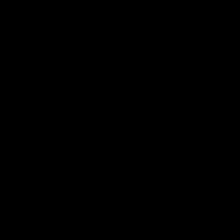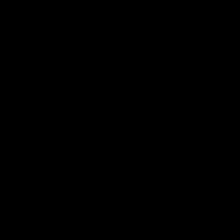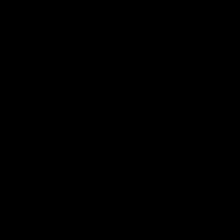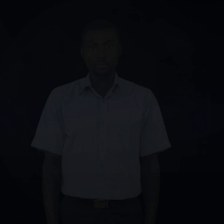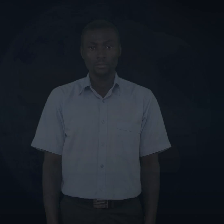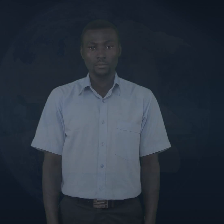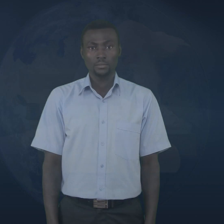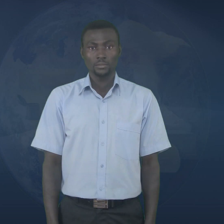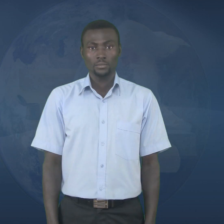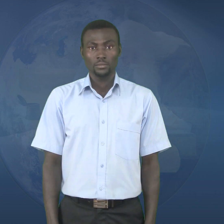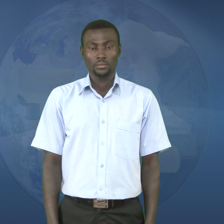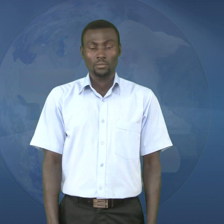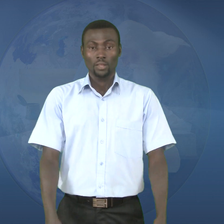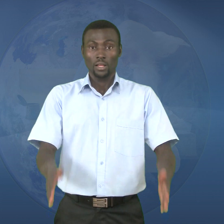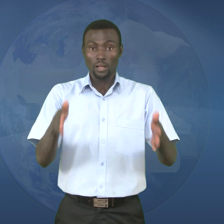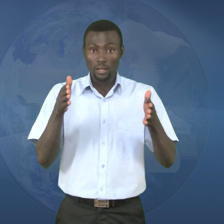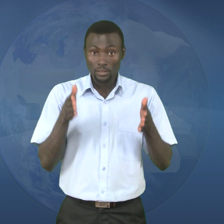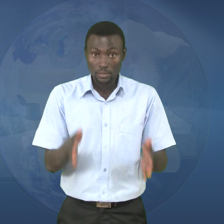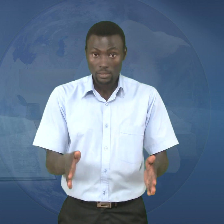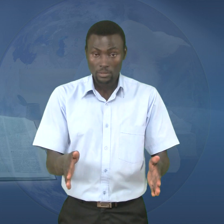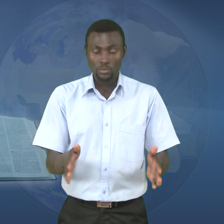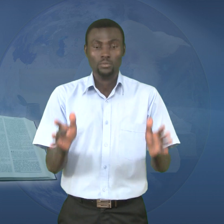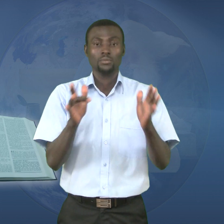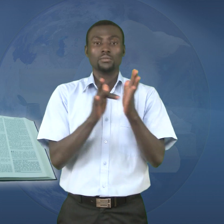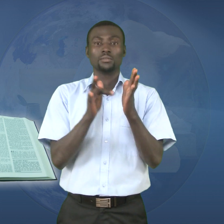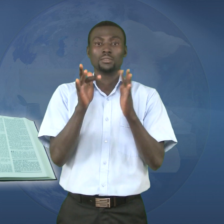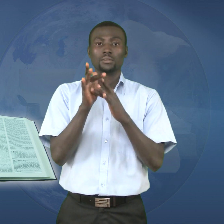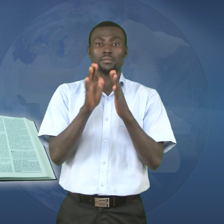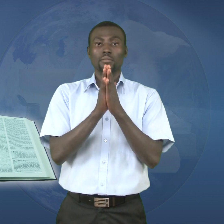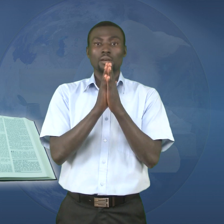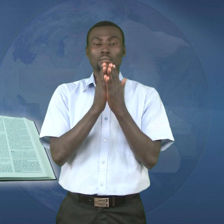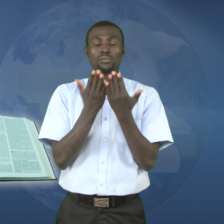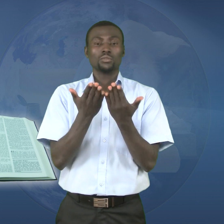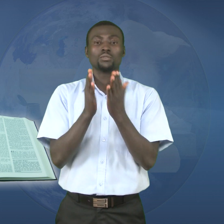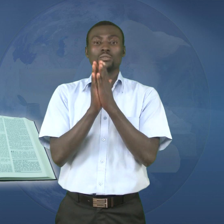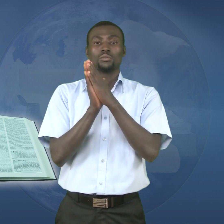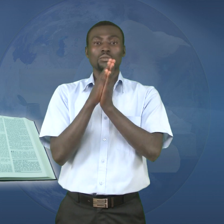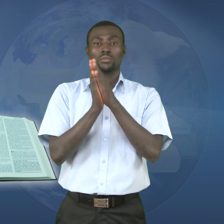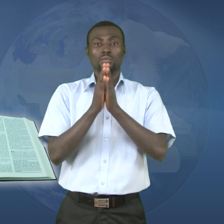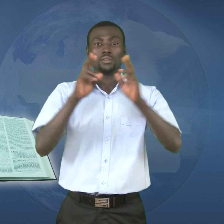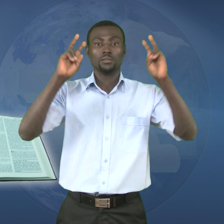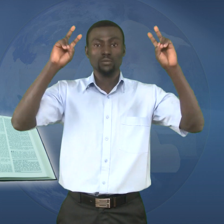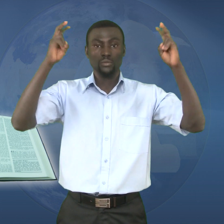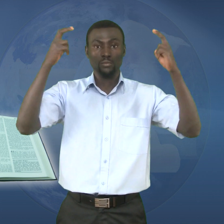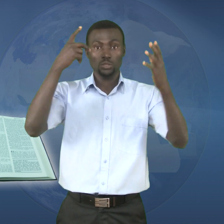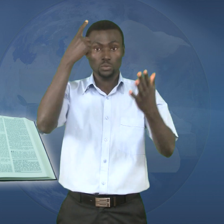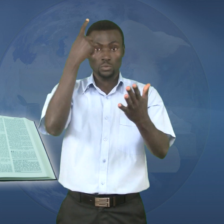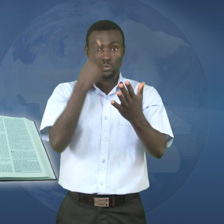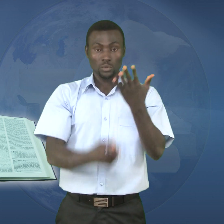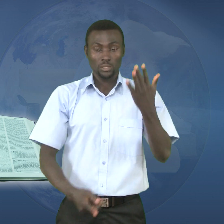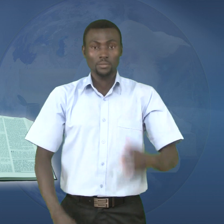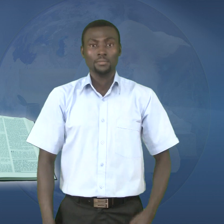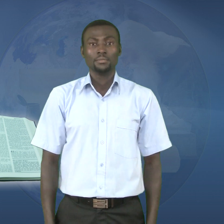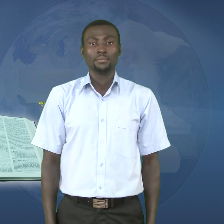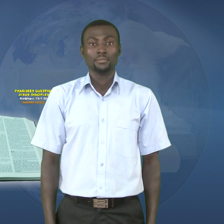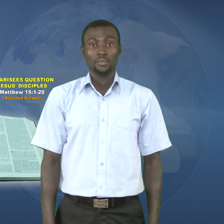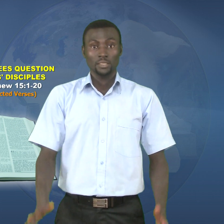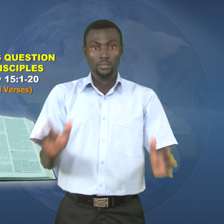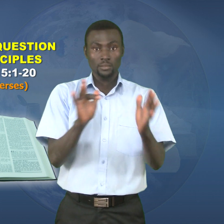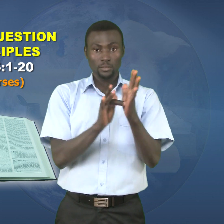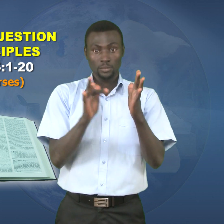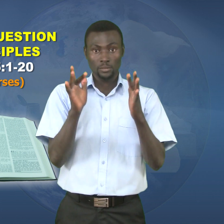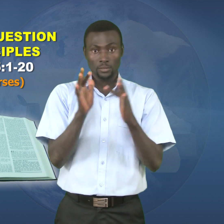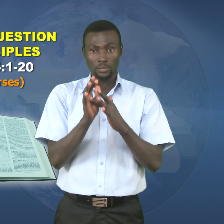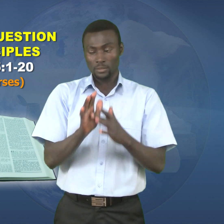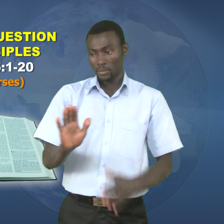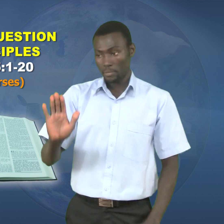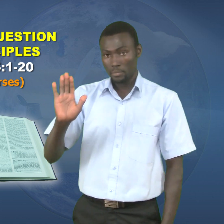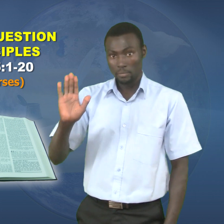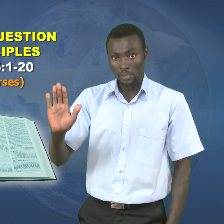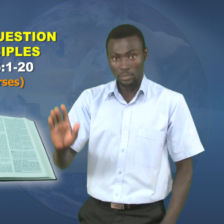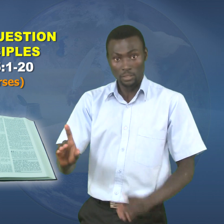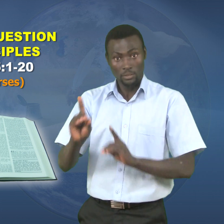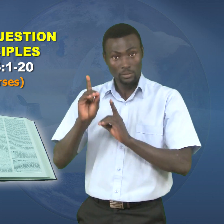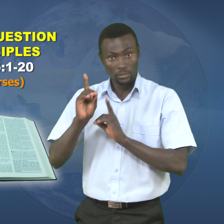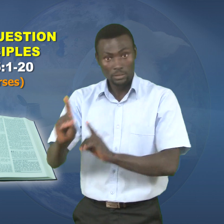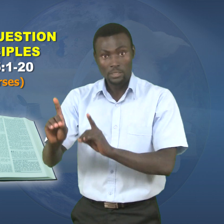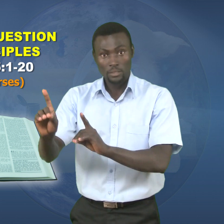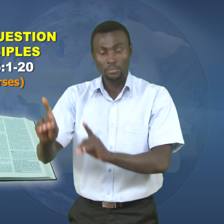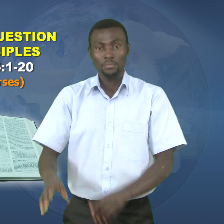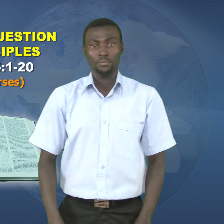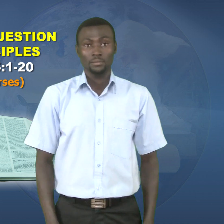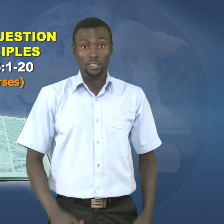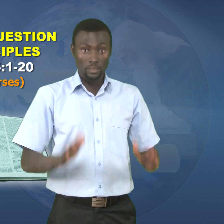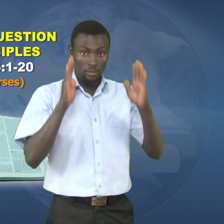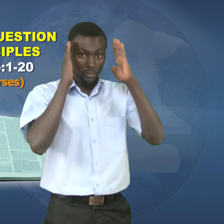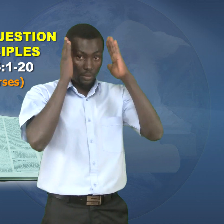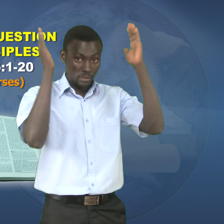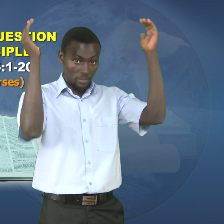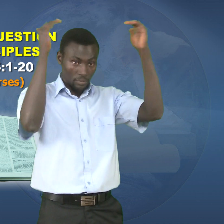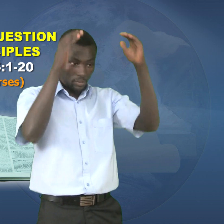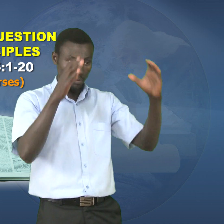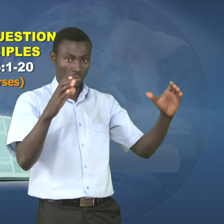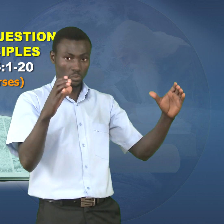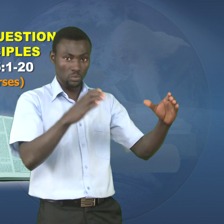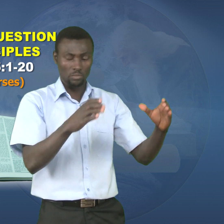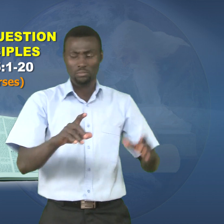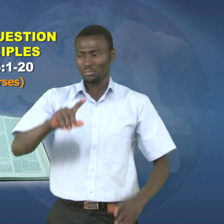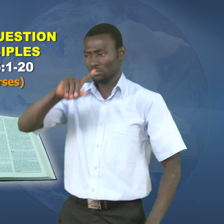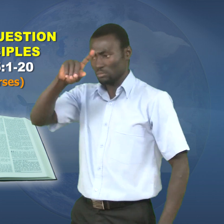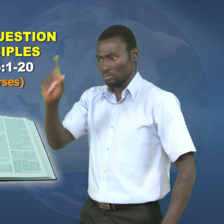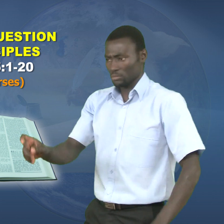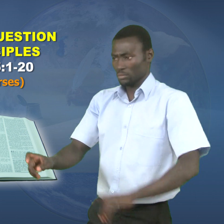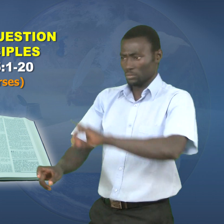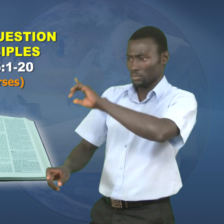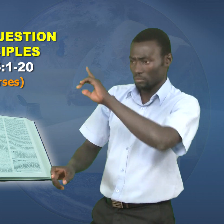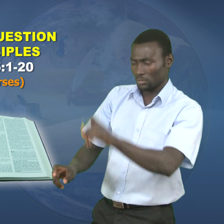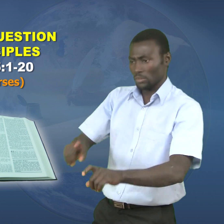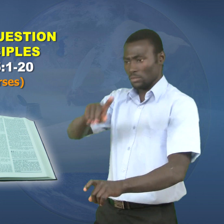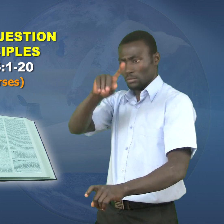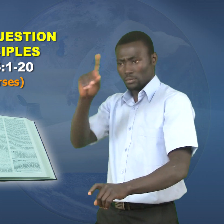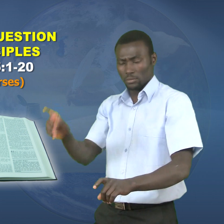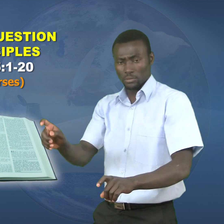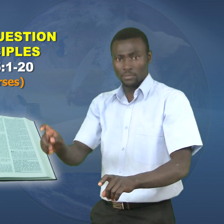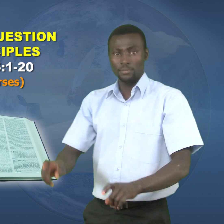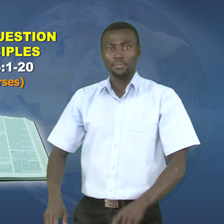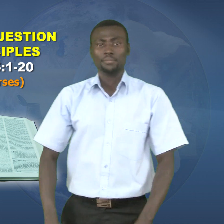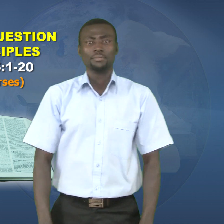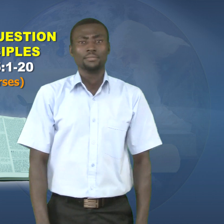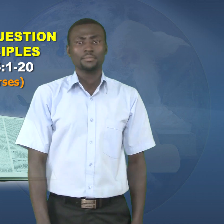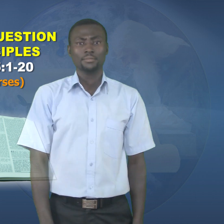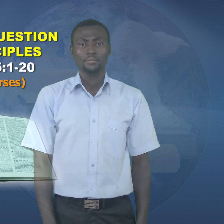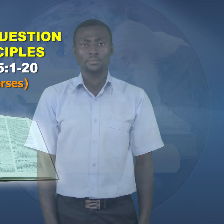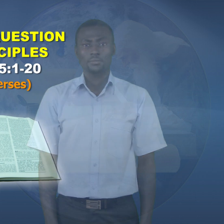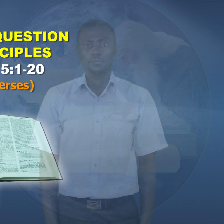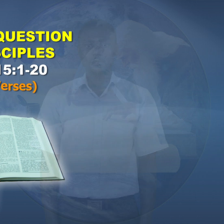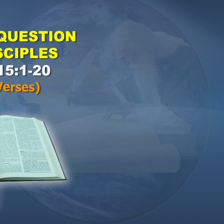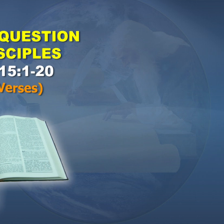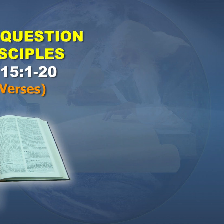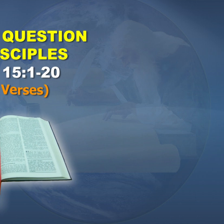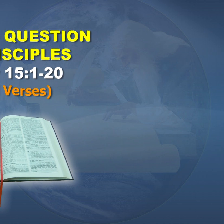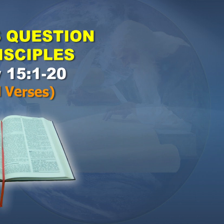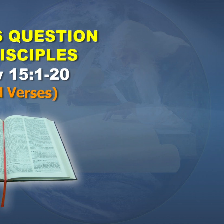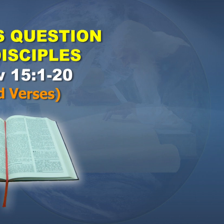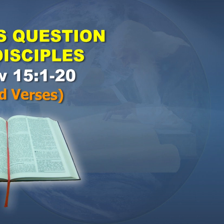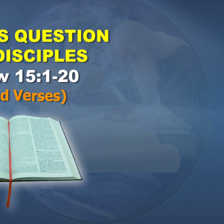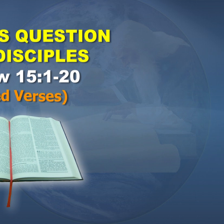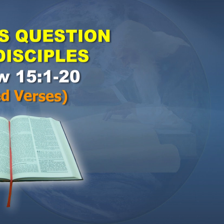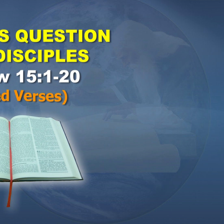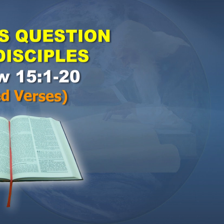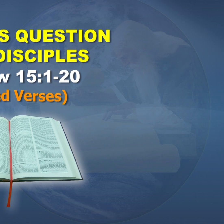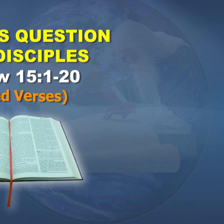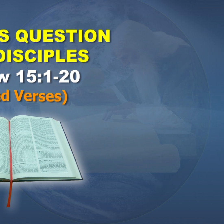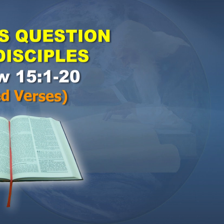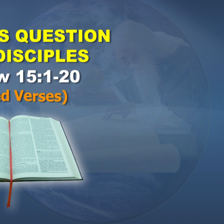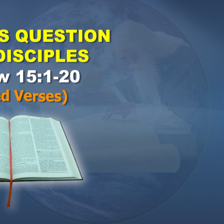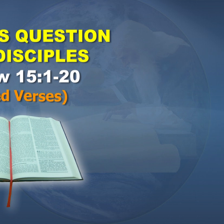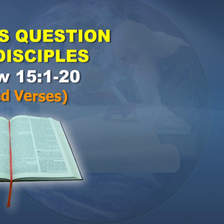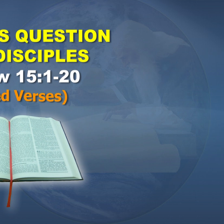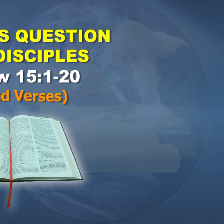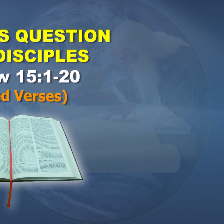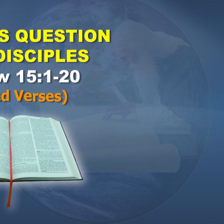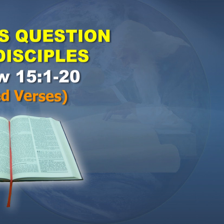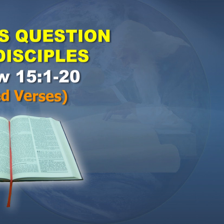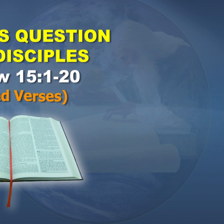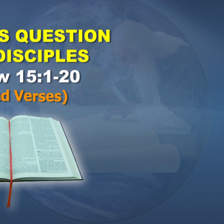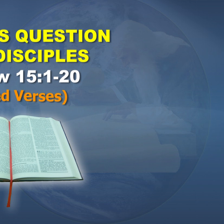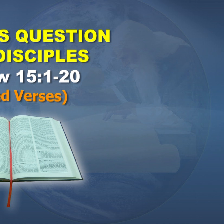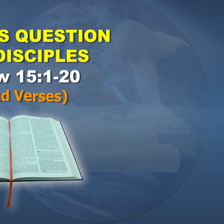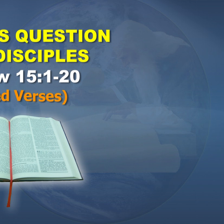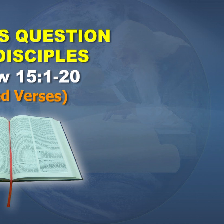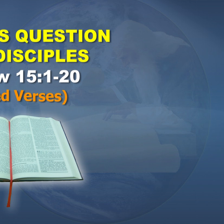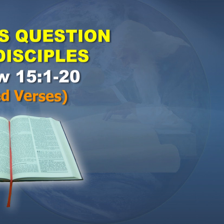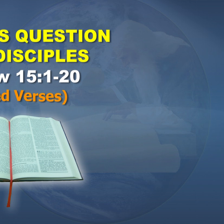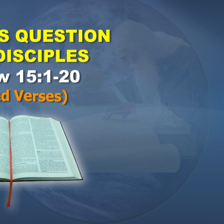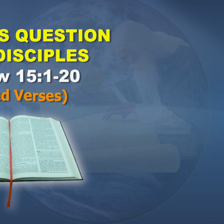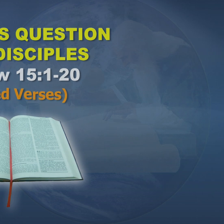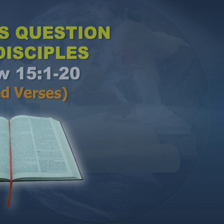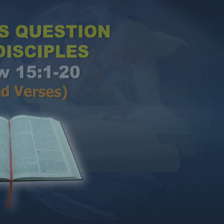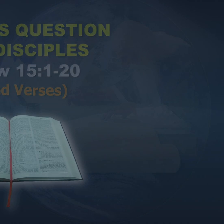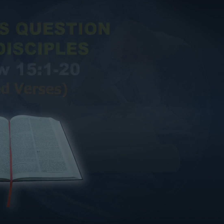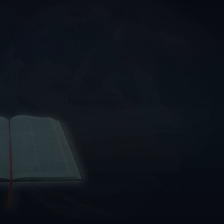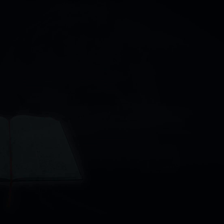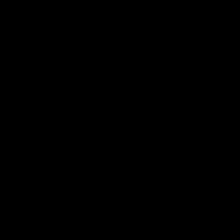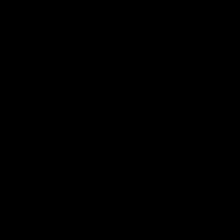Pharisees question Jesus' disciples